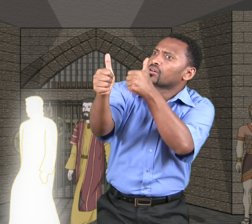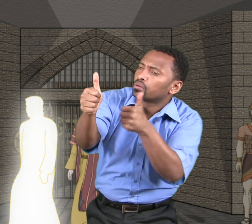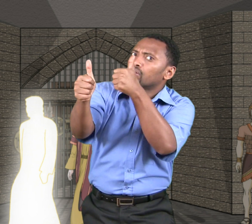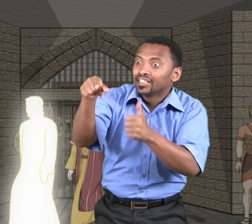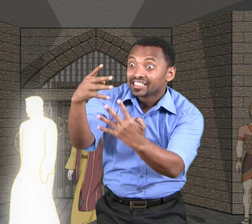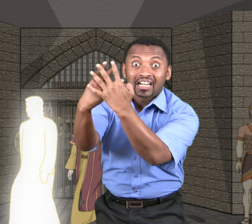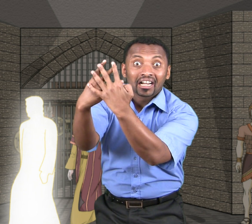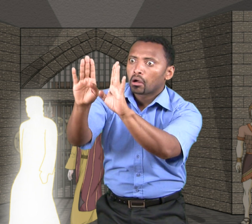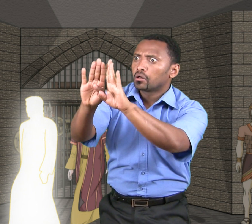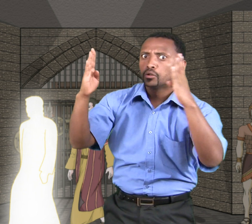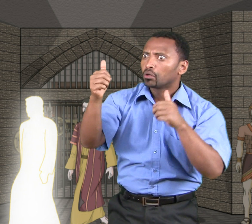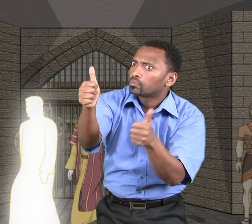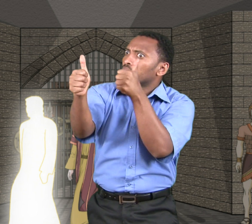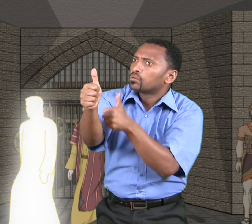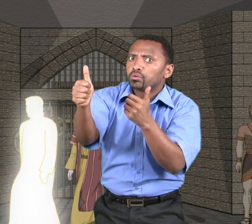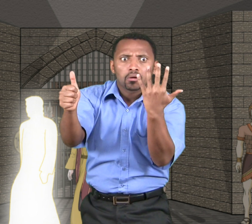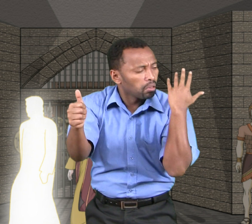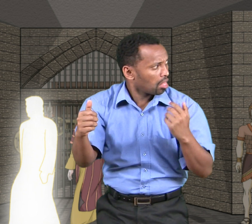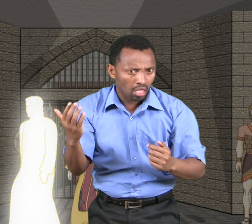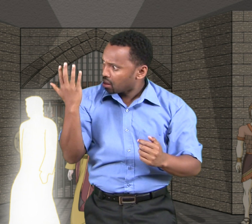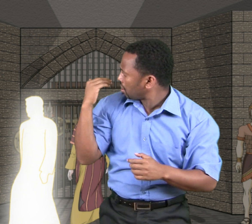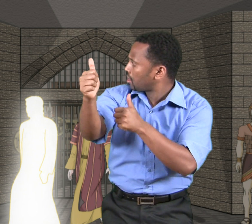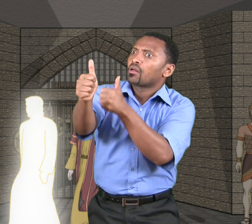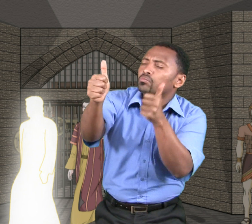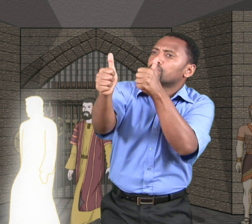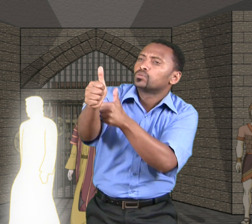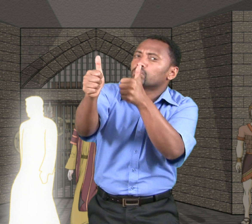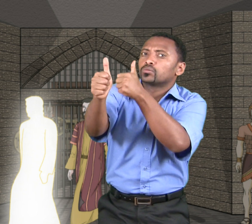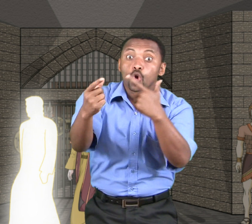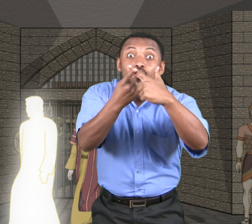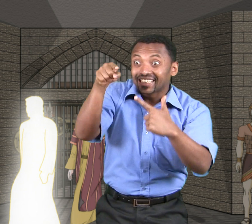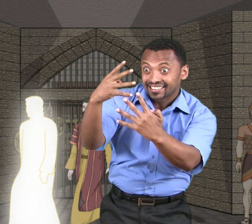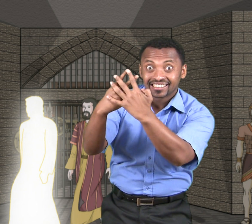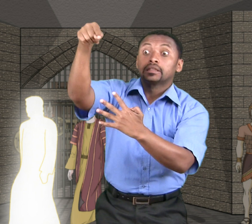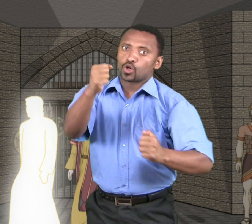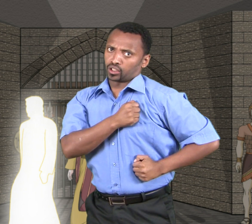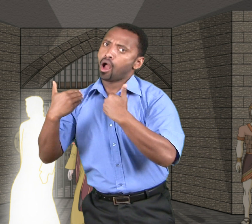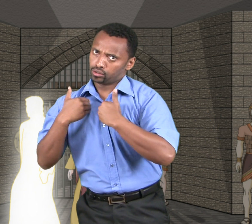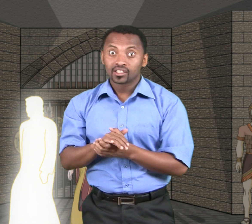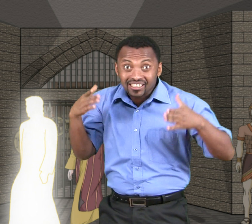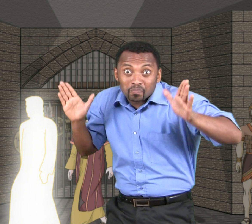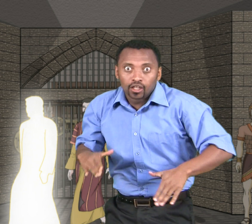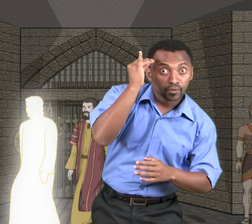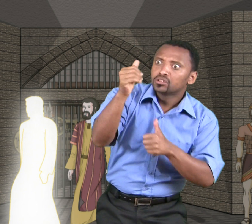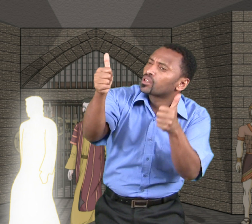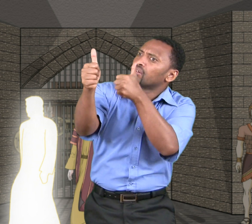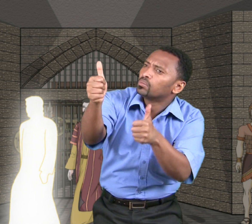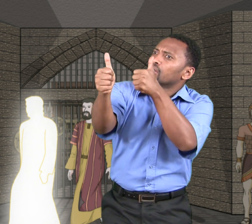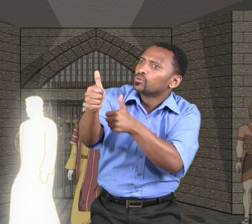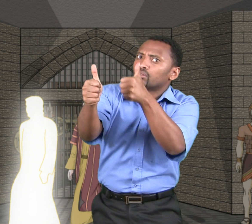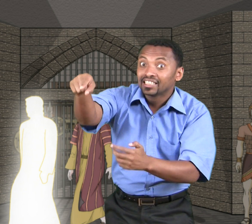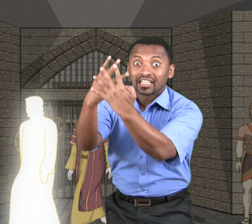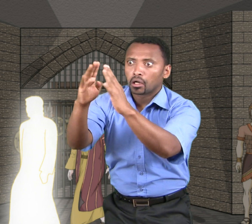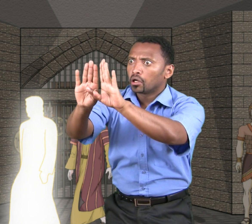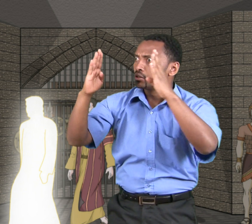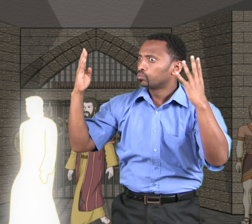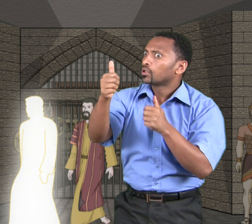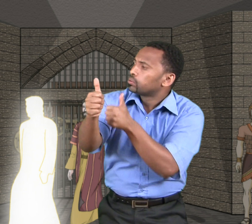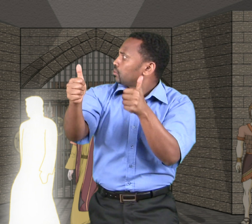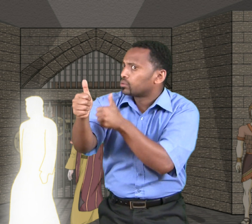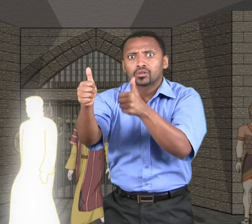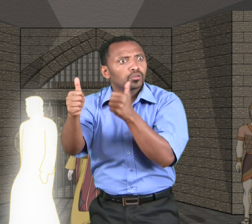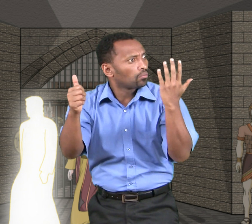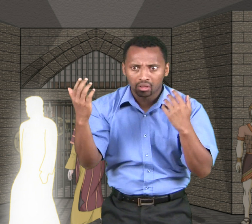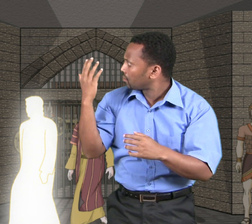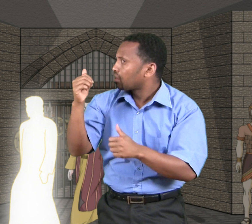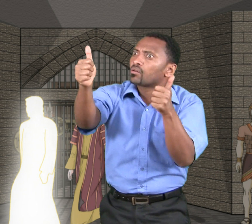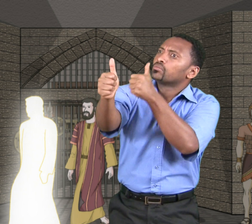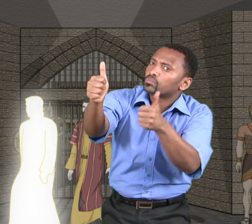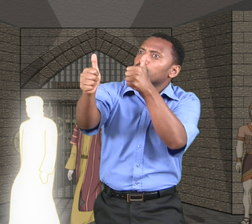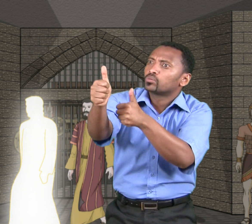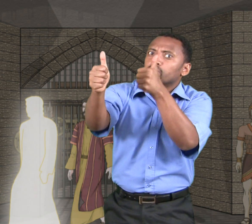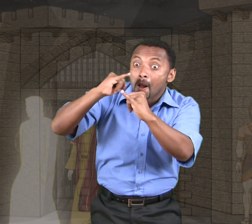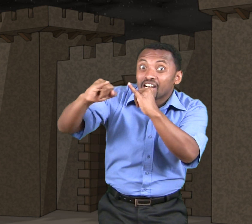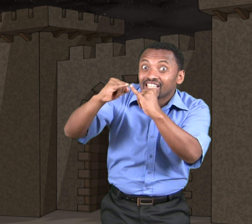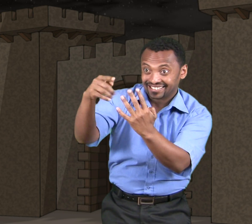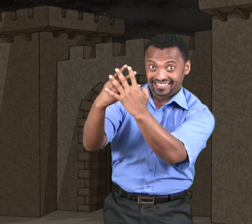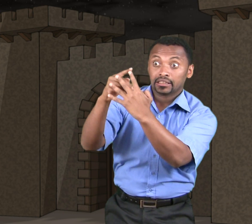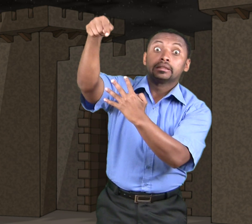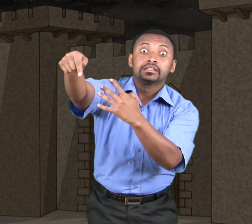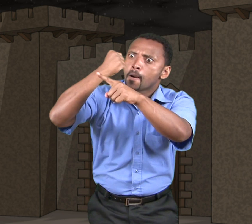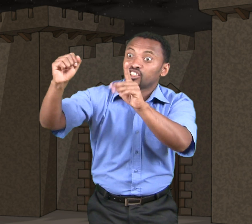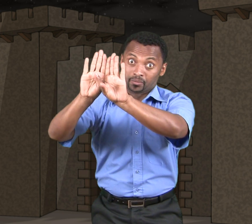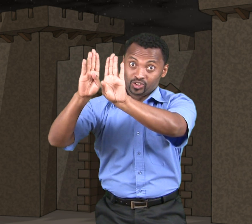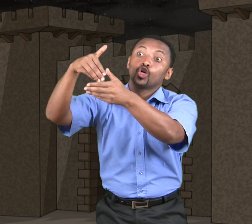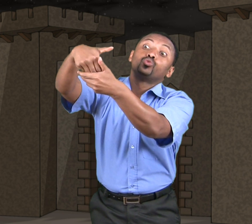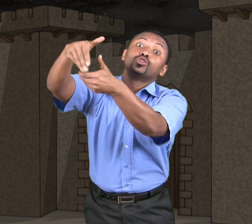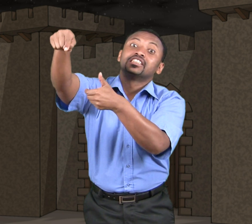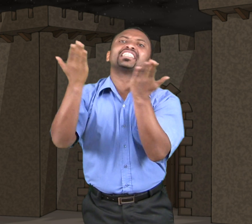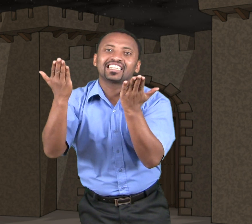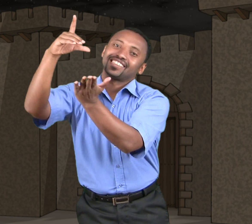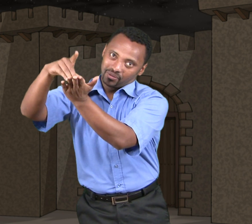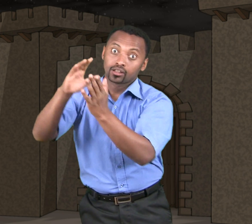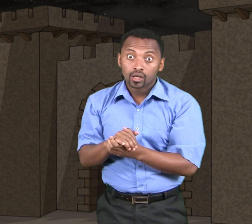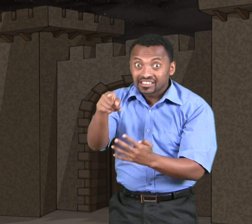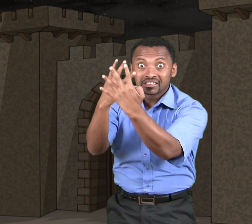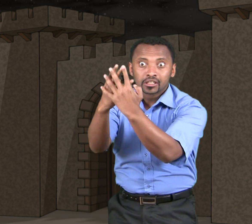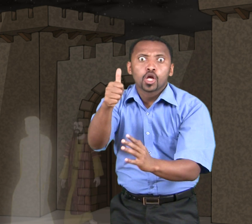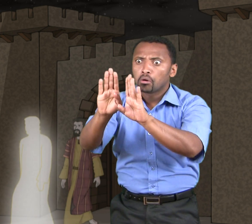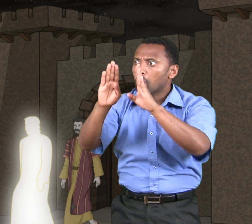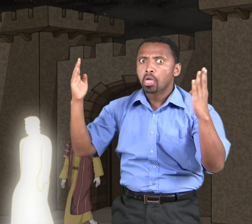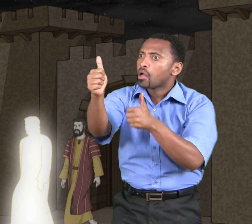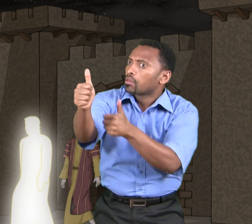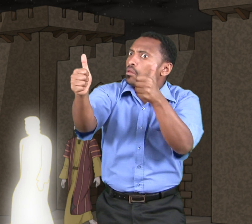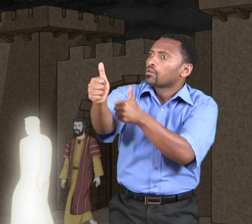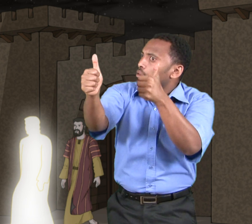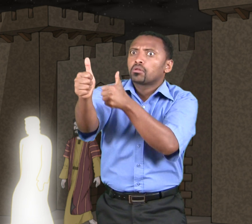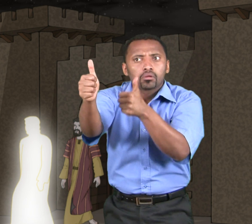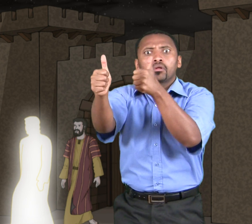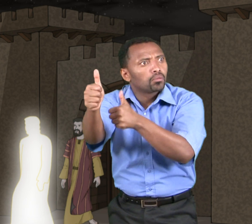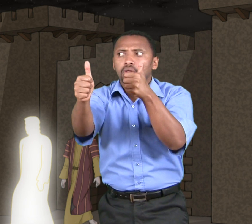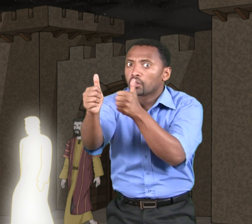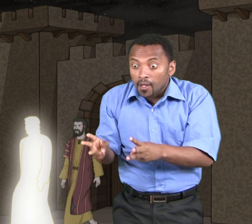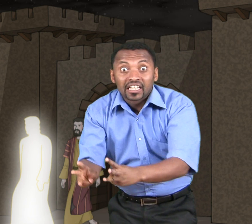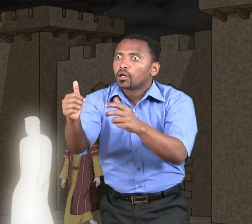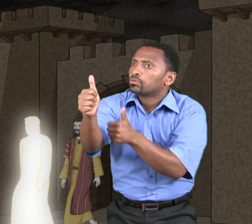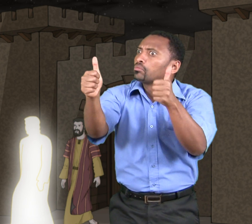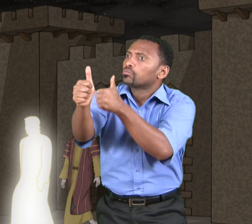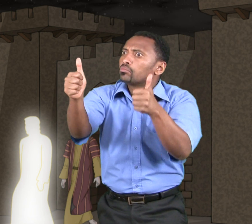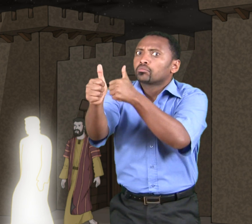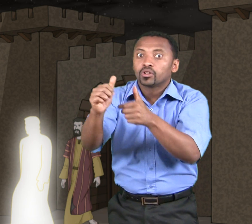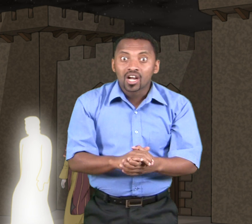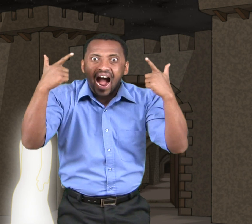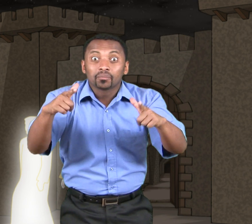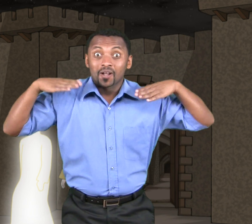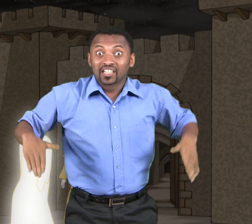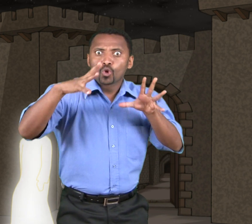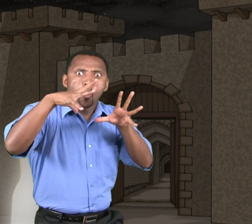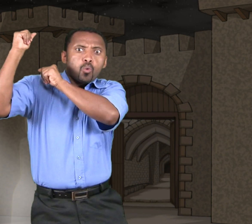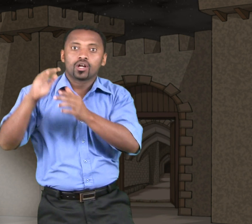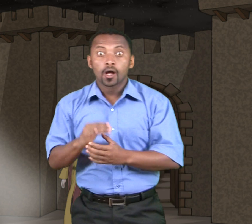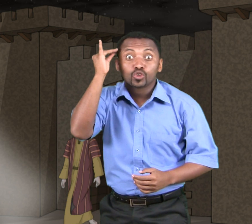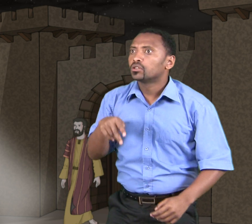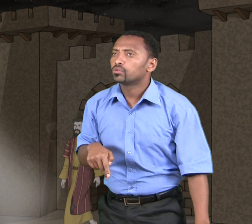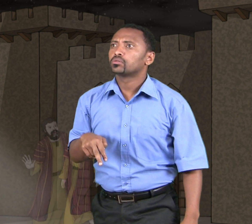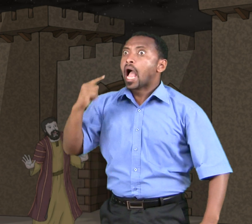They passed the first and second guards and came to the iron gate leading to the city, which opened for them by itself. When they had gone outside and walked the length of one block, the angel suddenly left him.